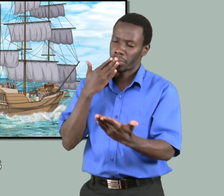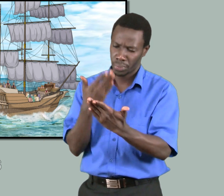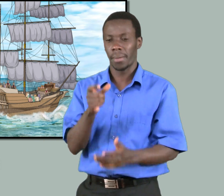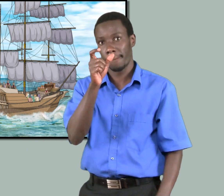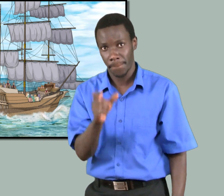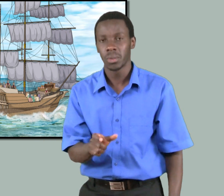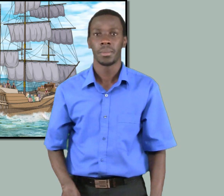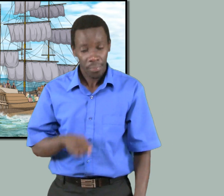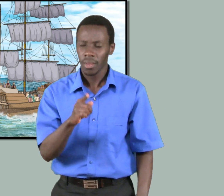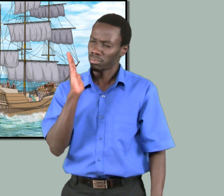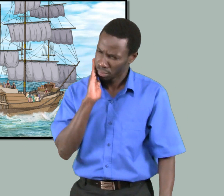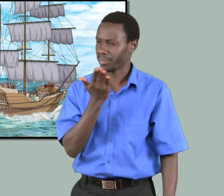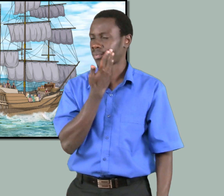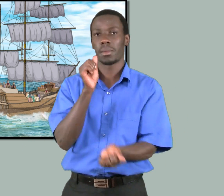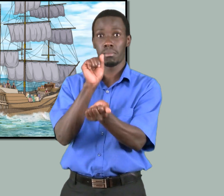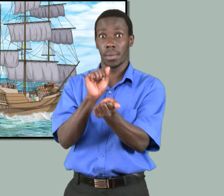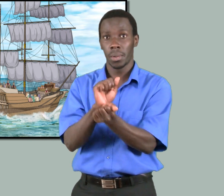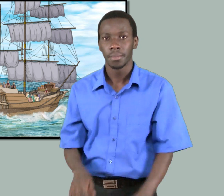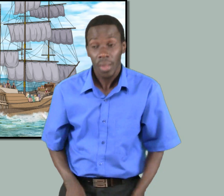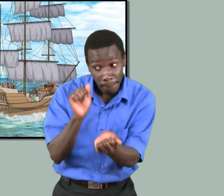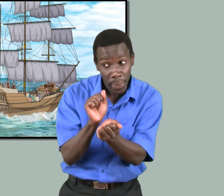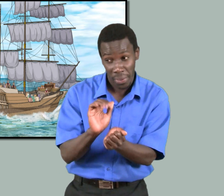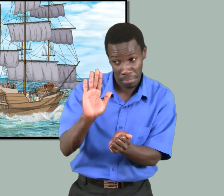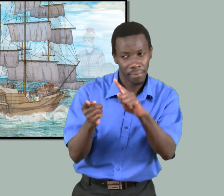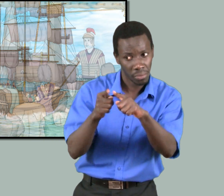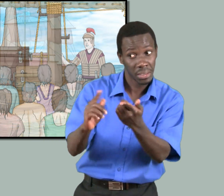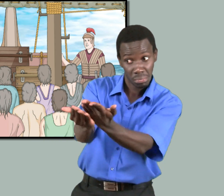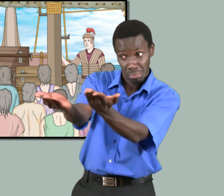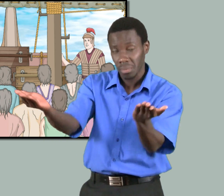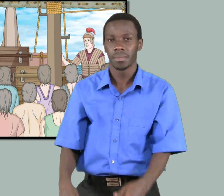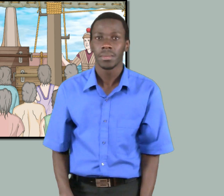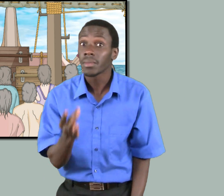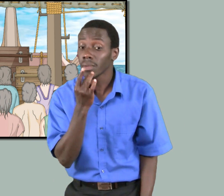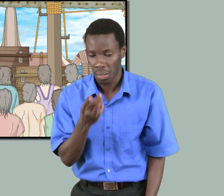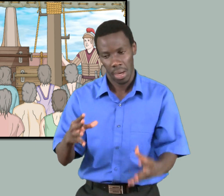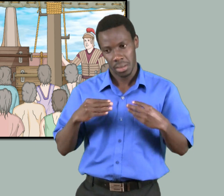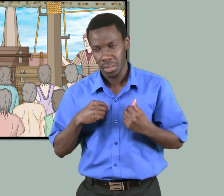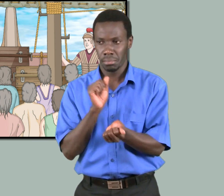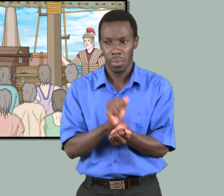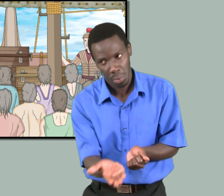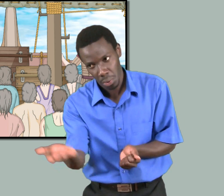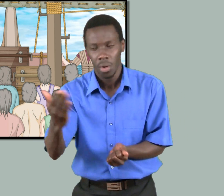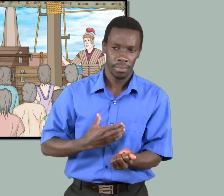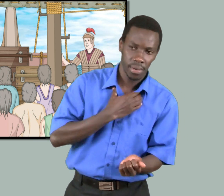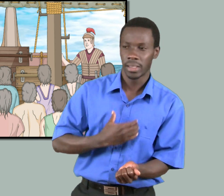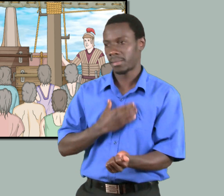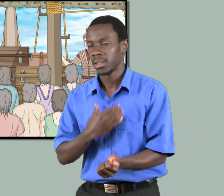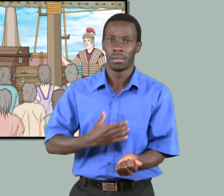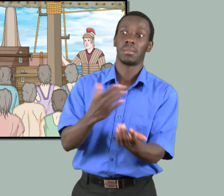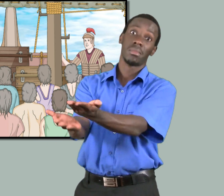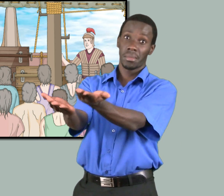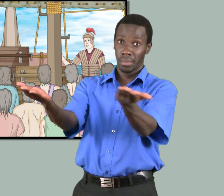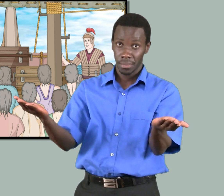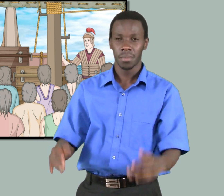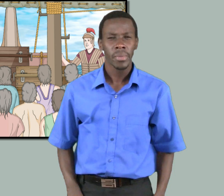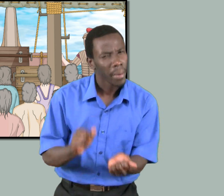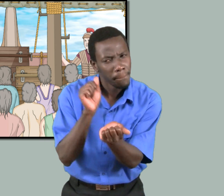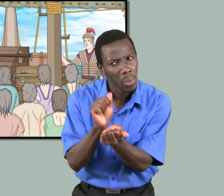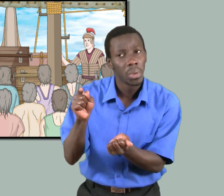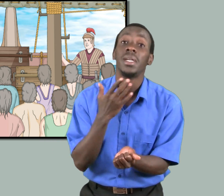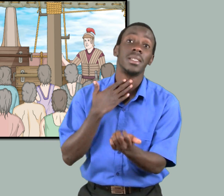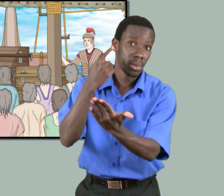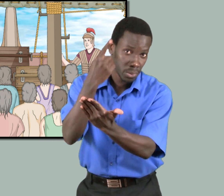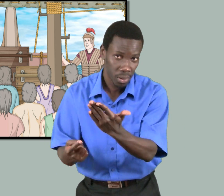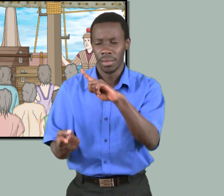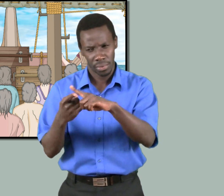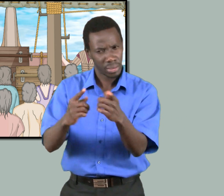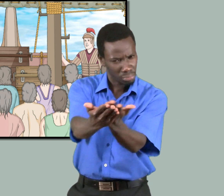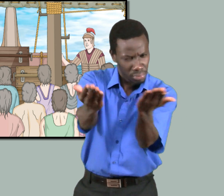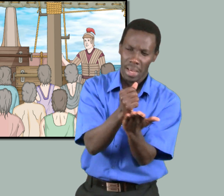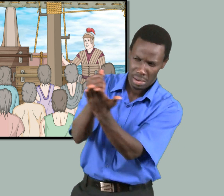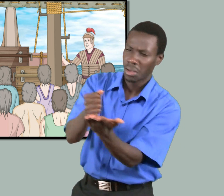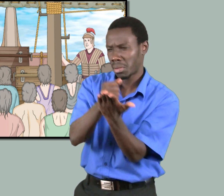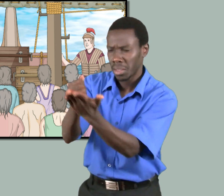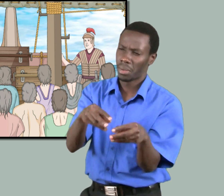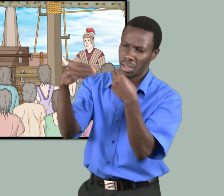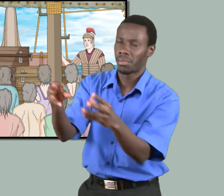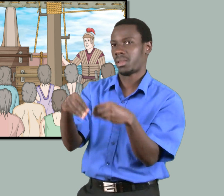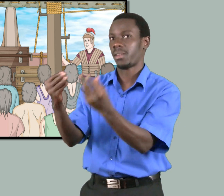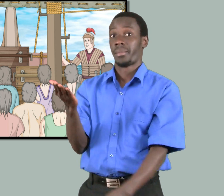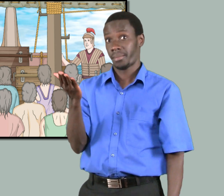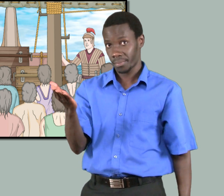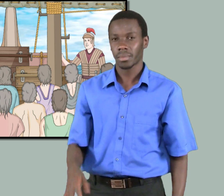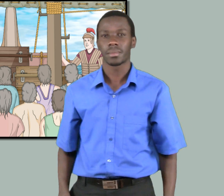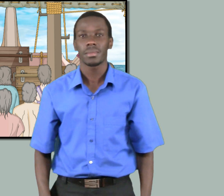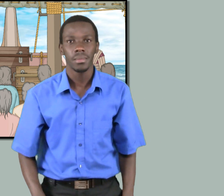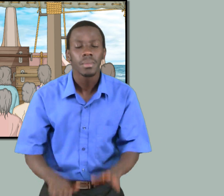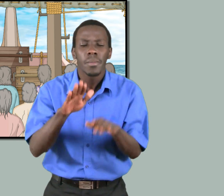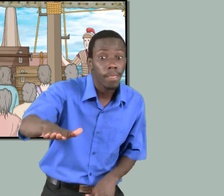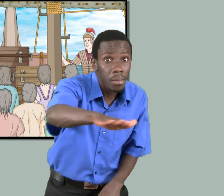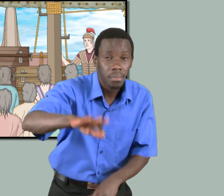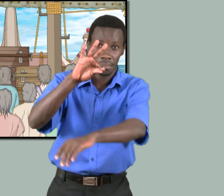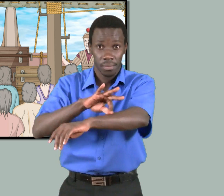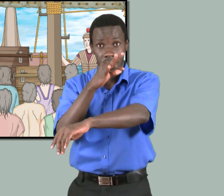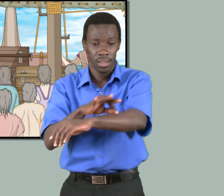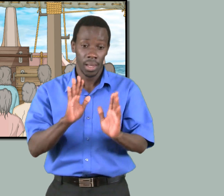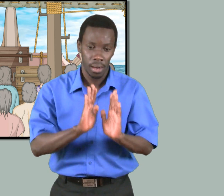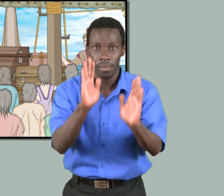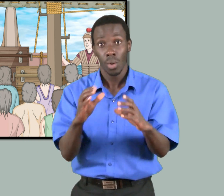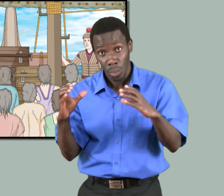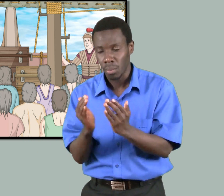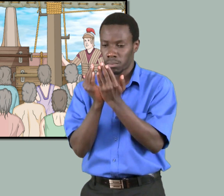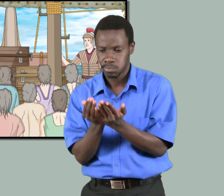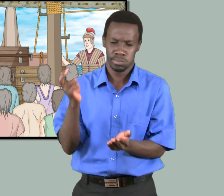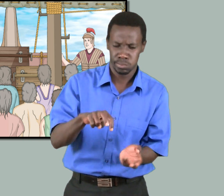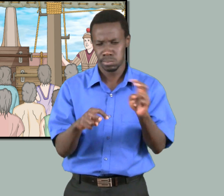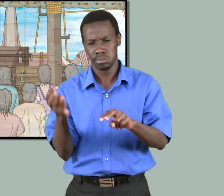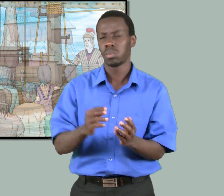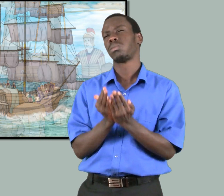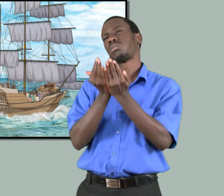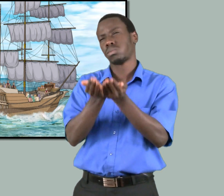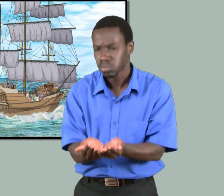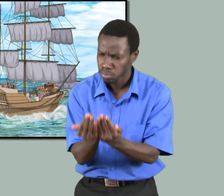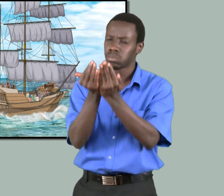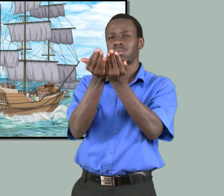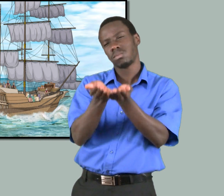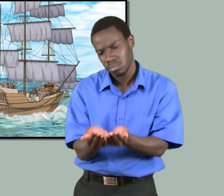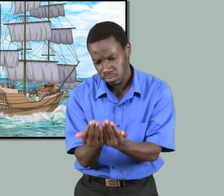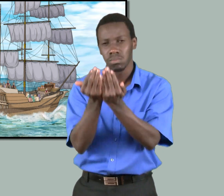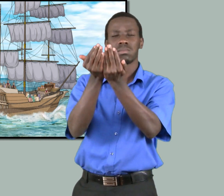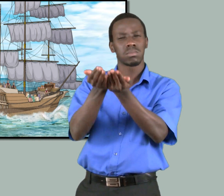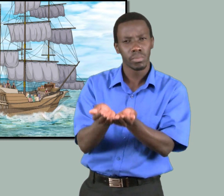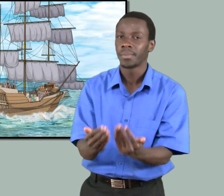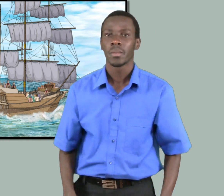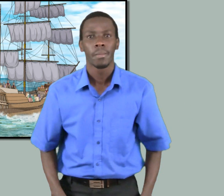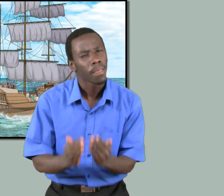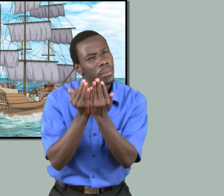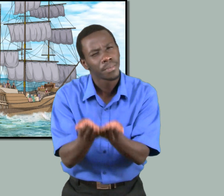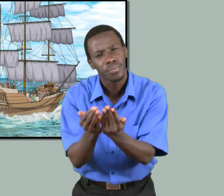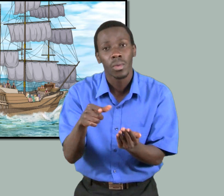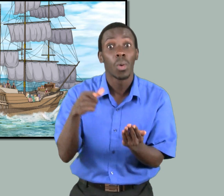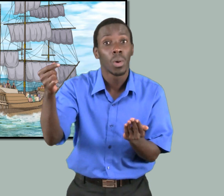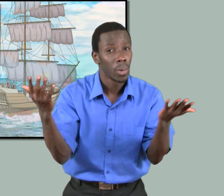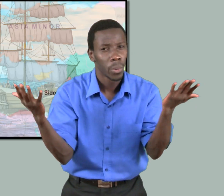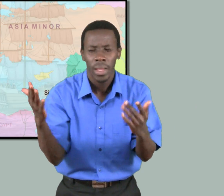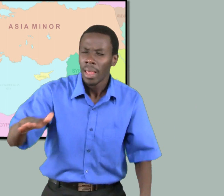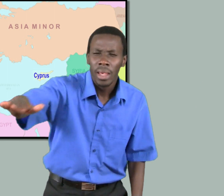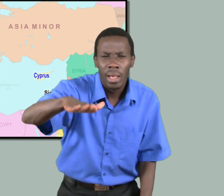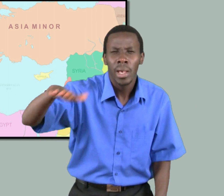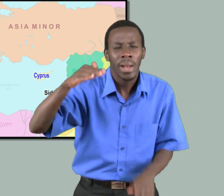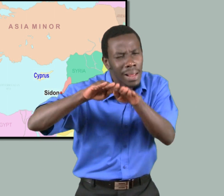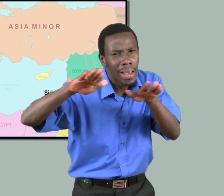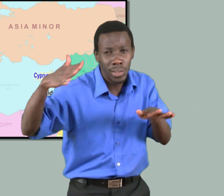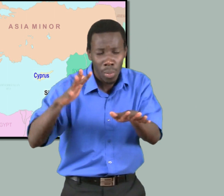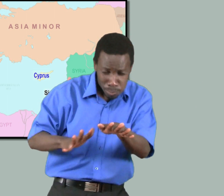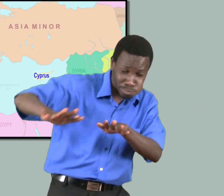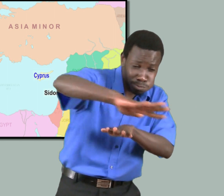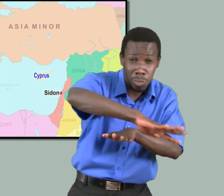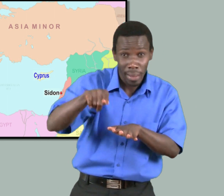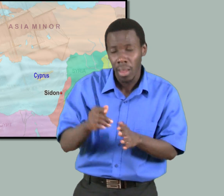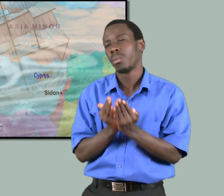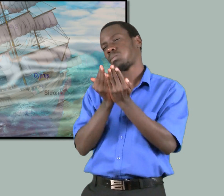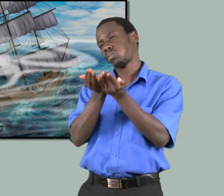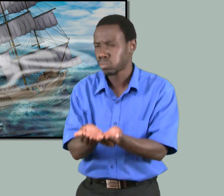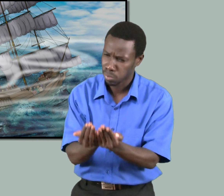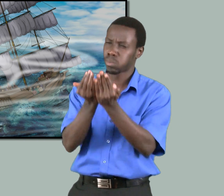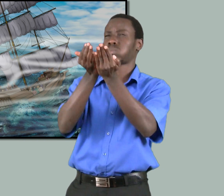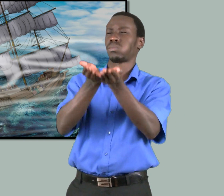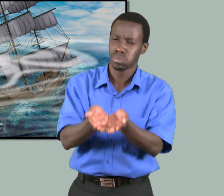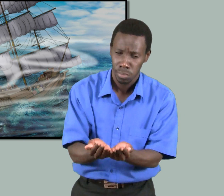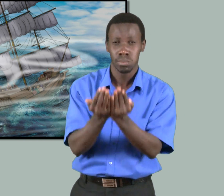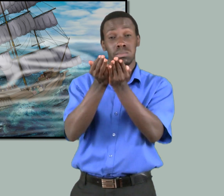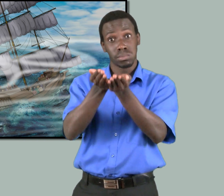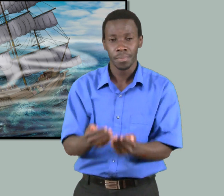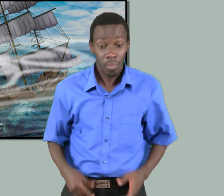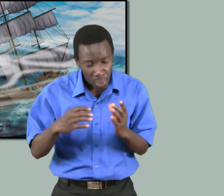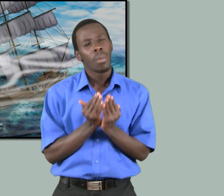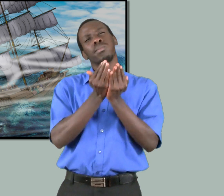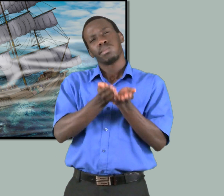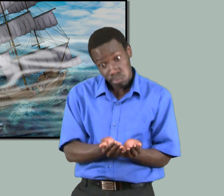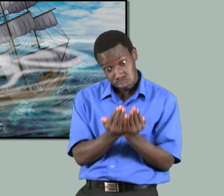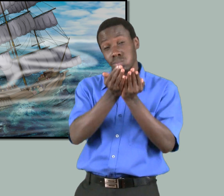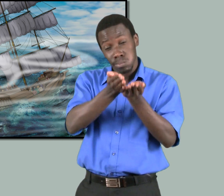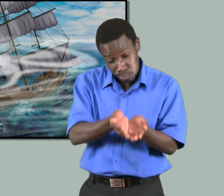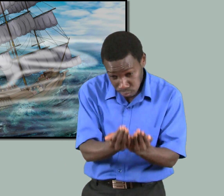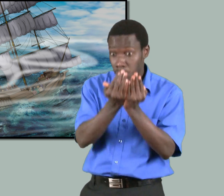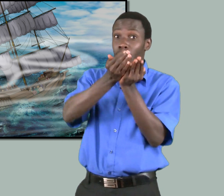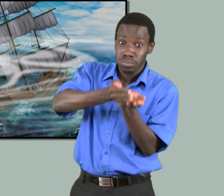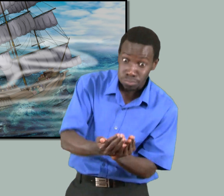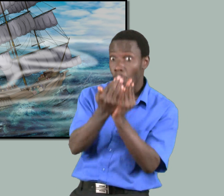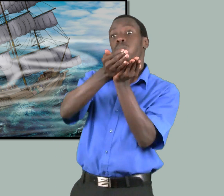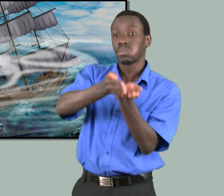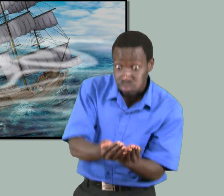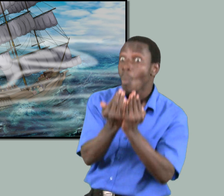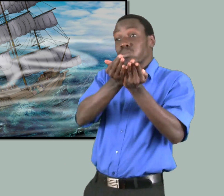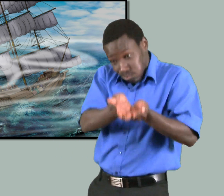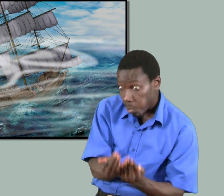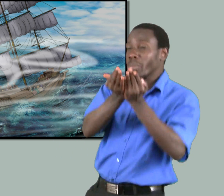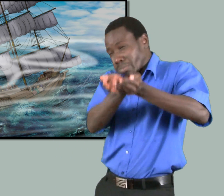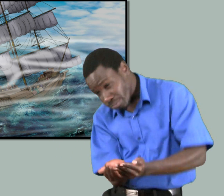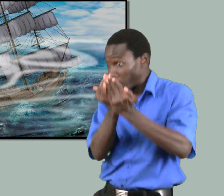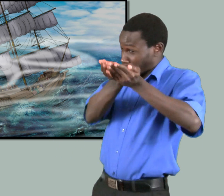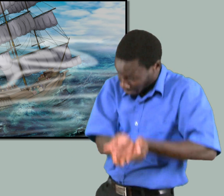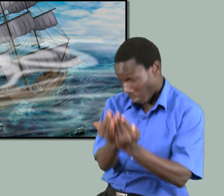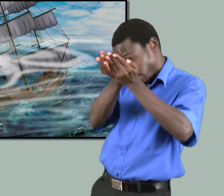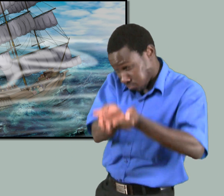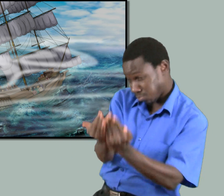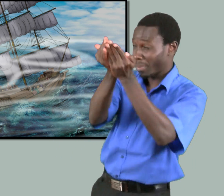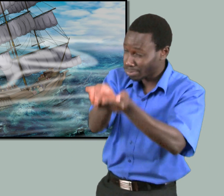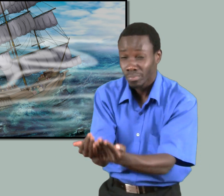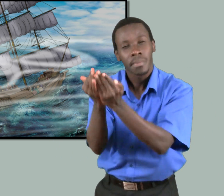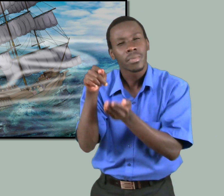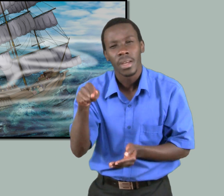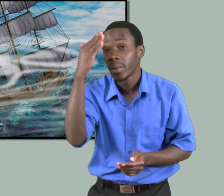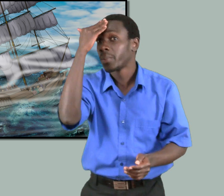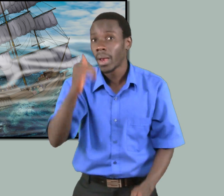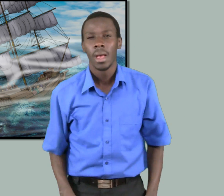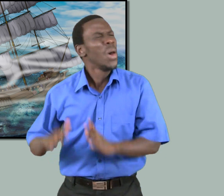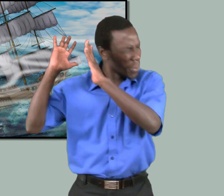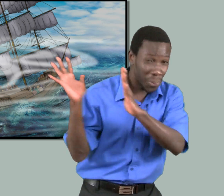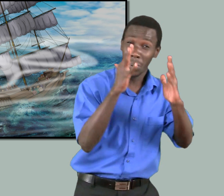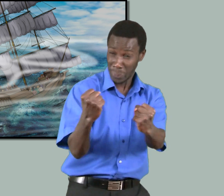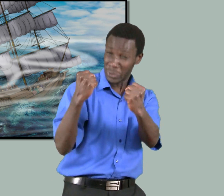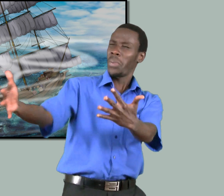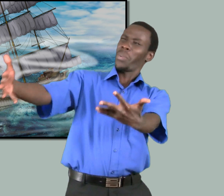The next day we landed at Sidon, and Julius treated Paul with consideration, allowing him to visit his friends and receive their care.